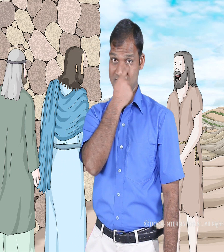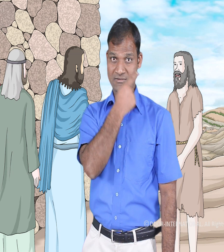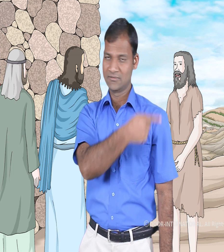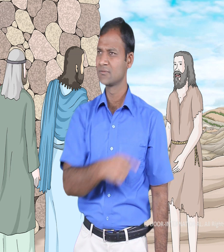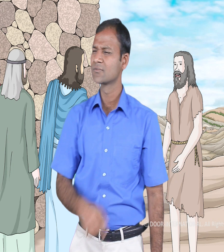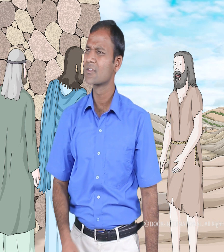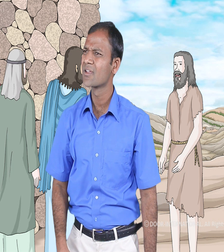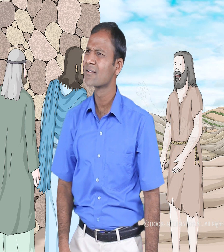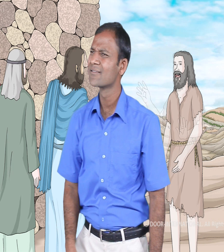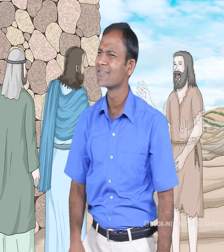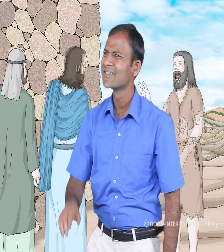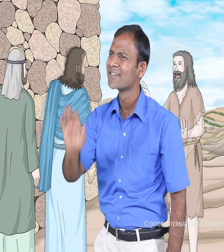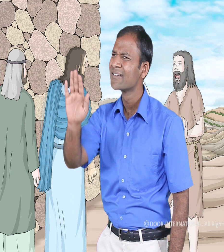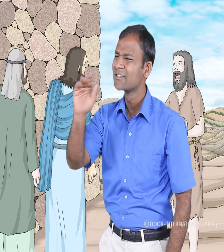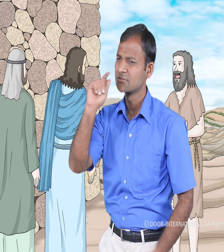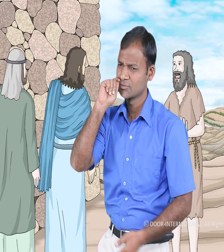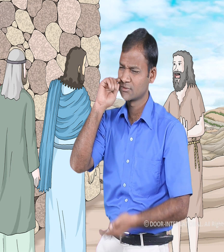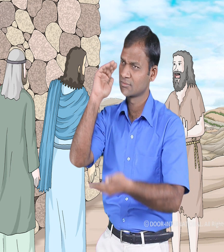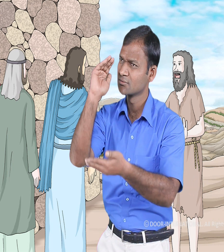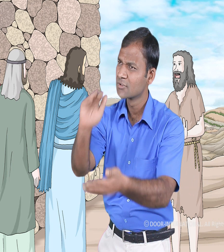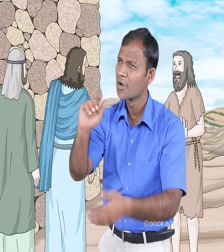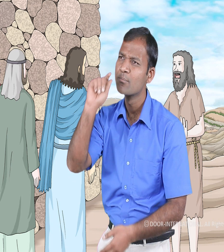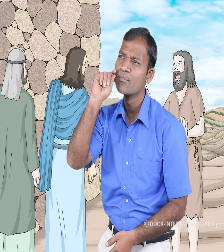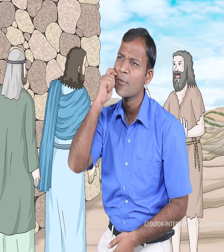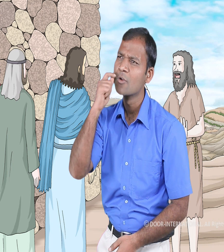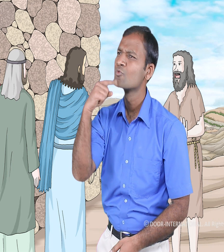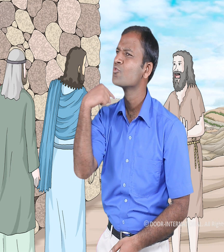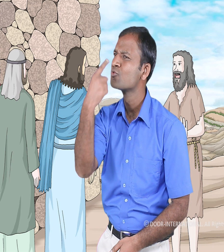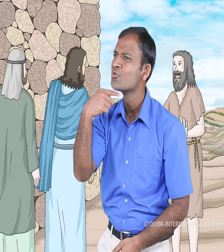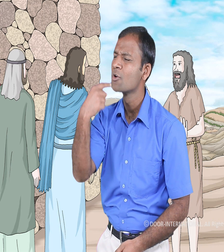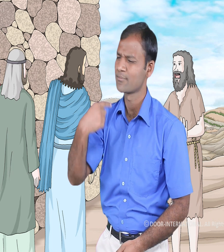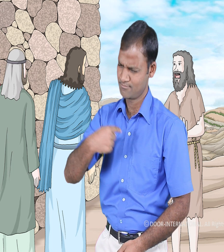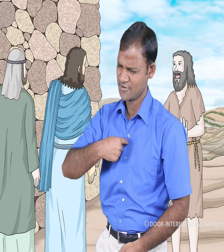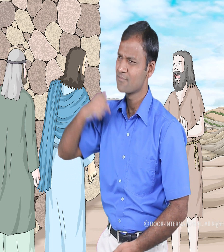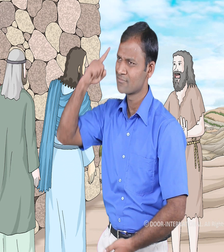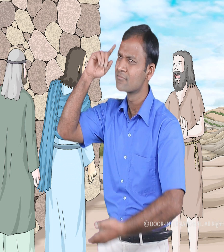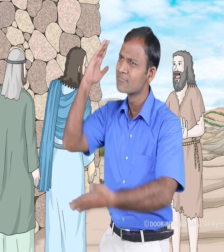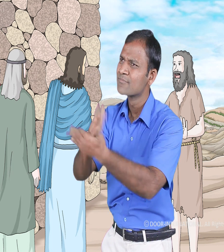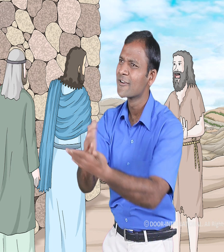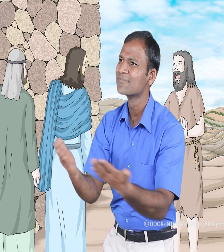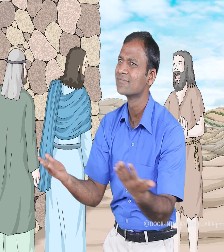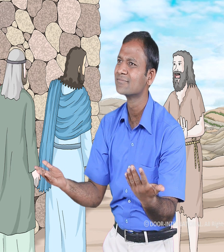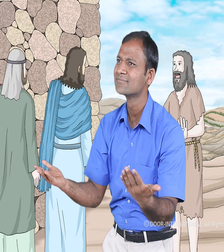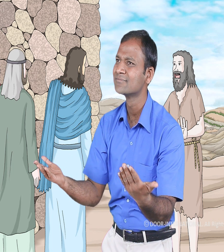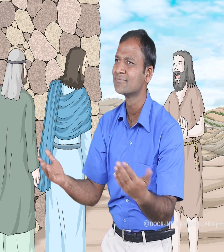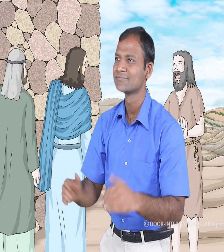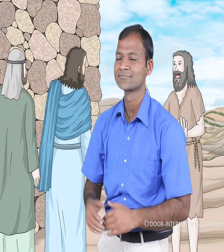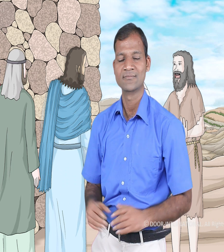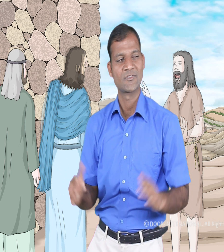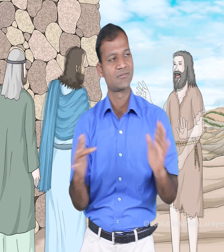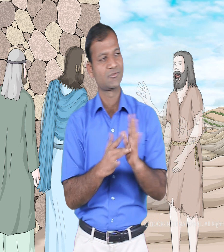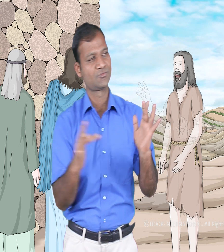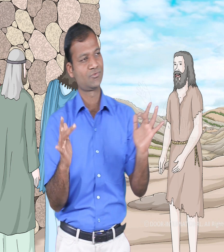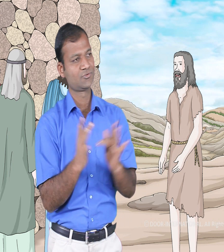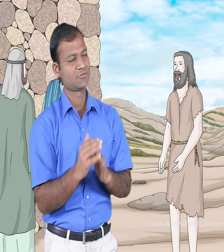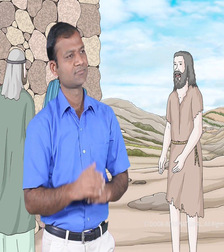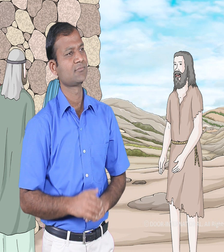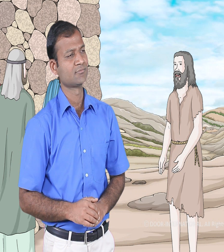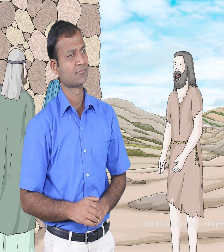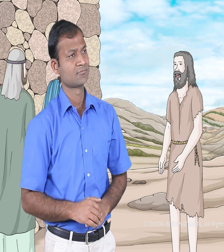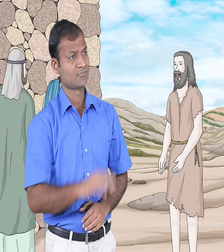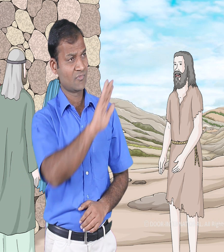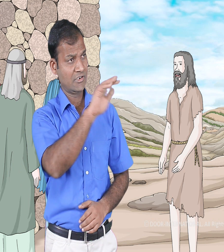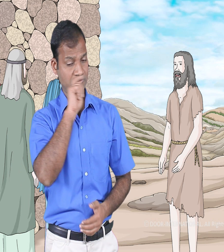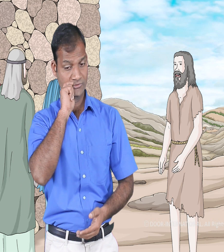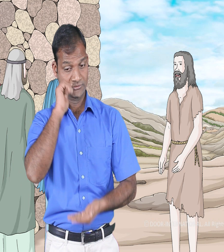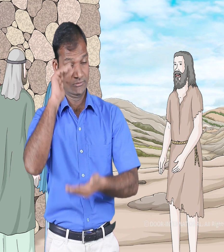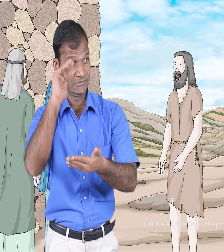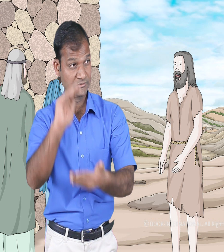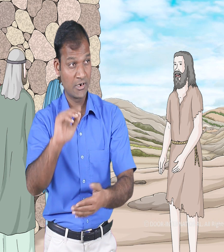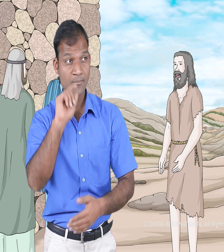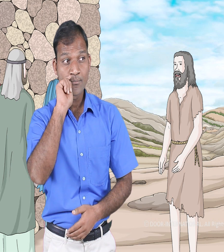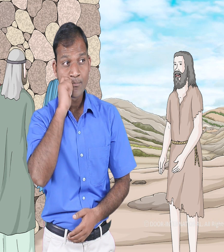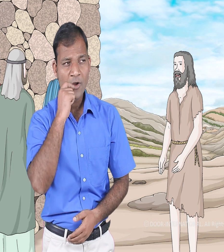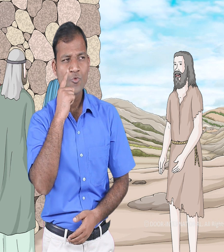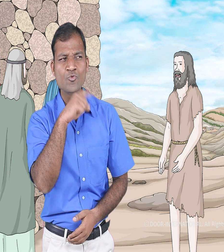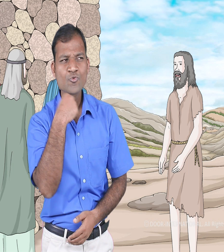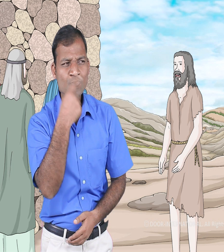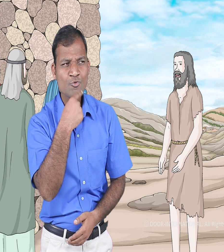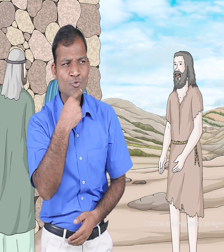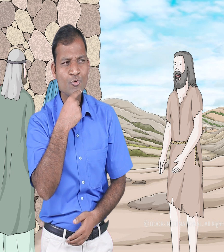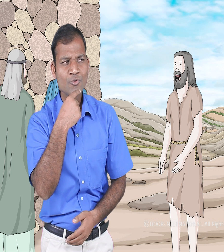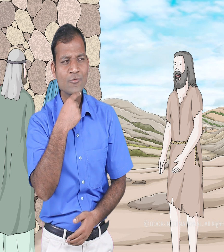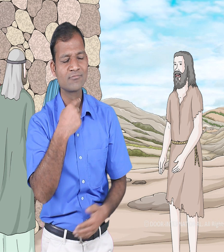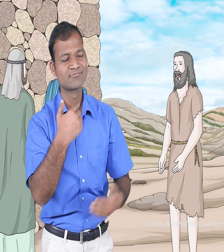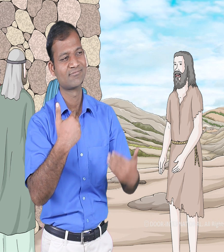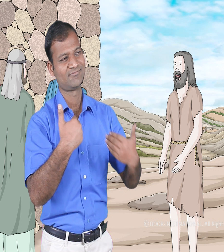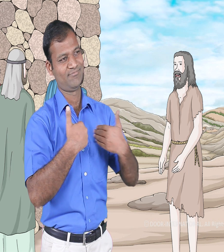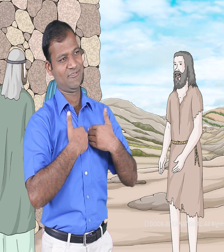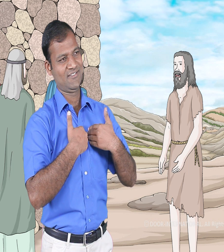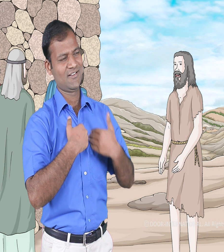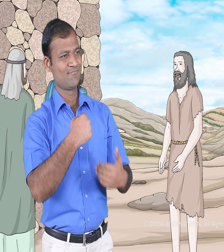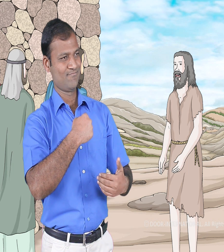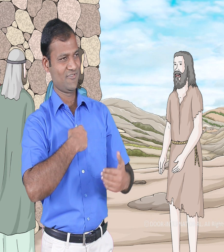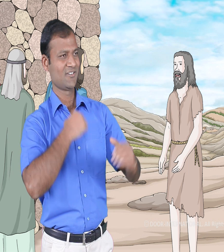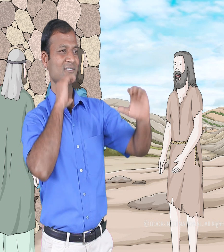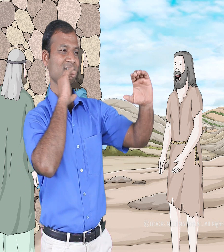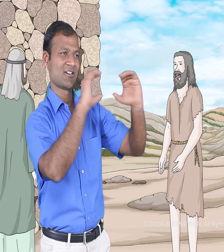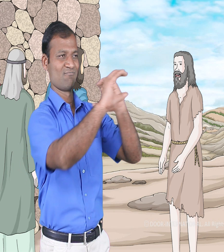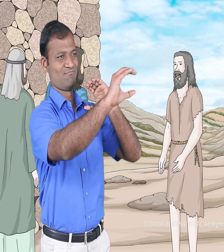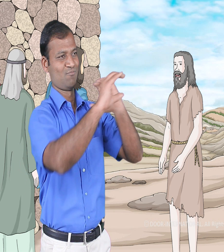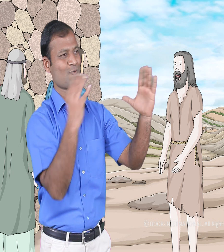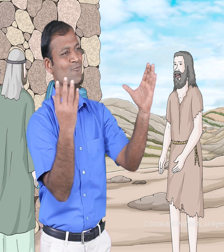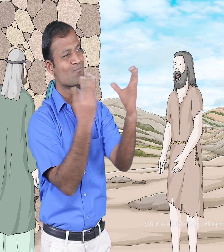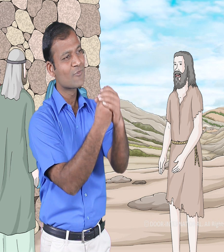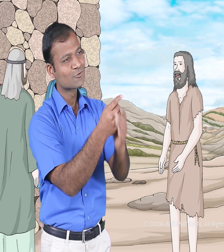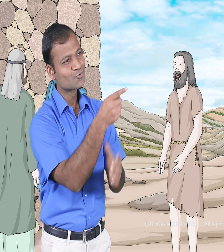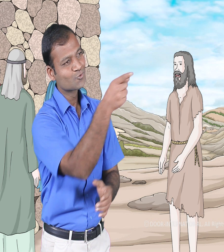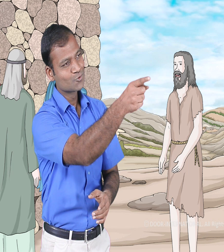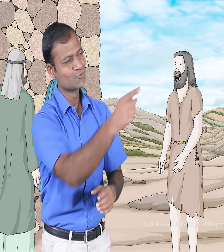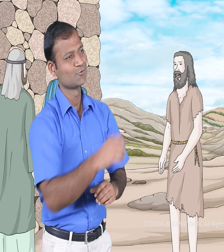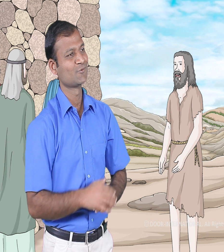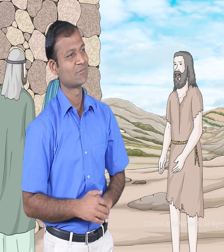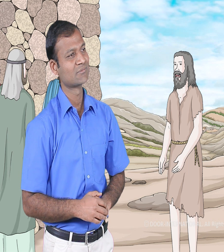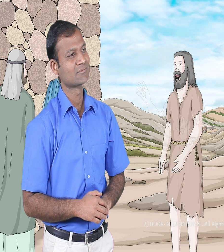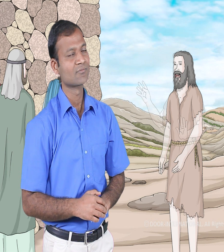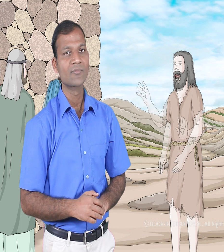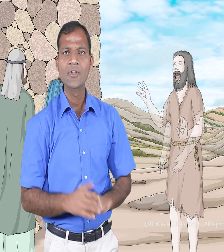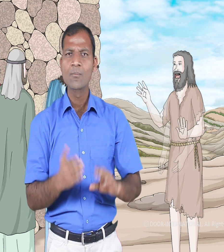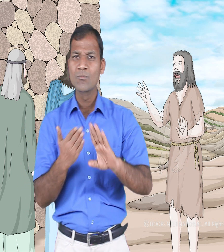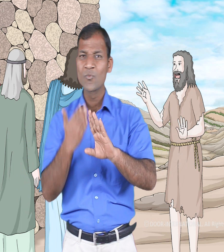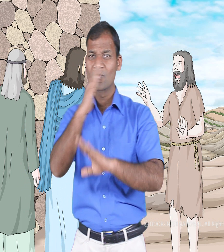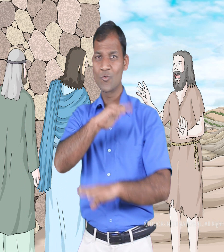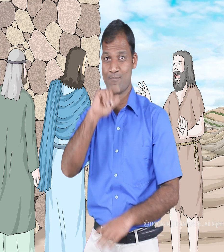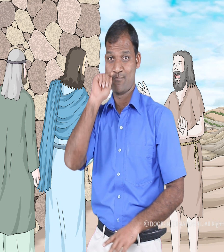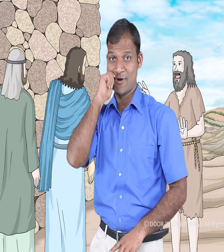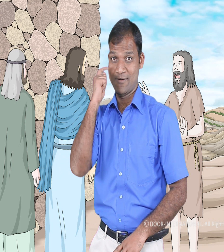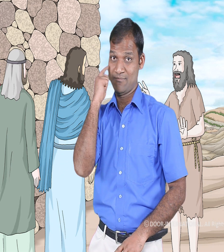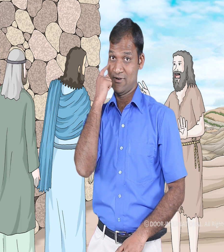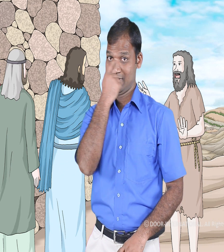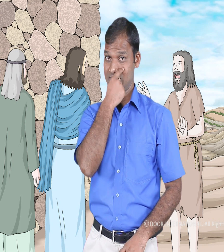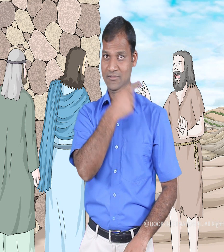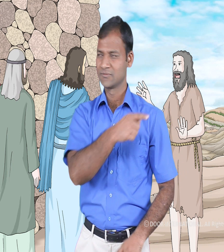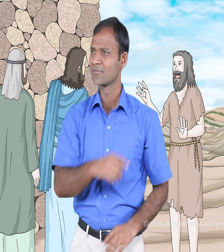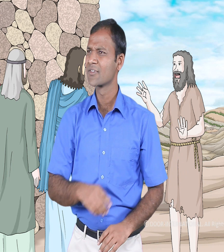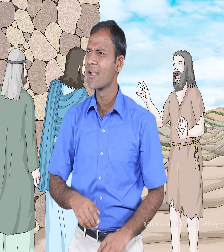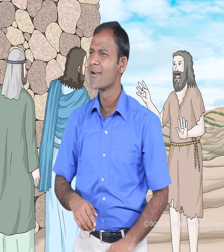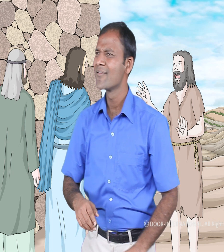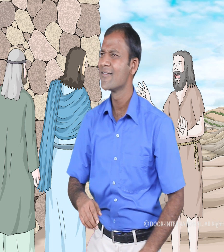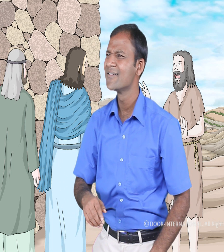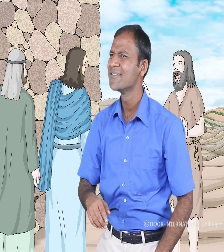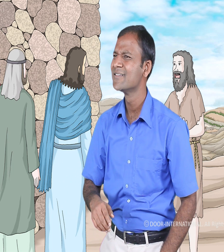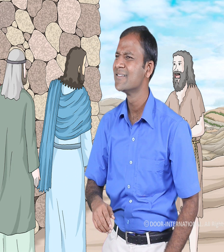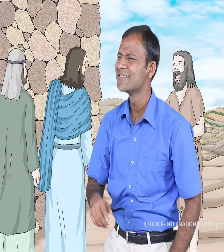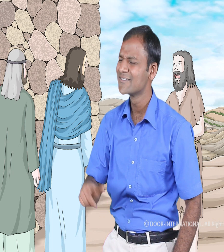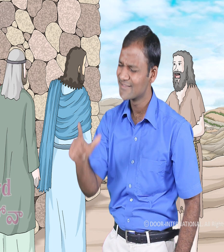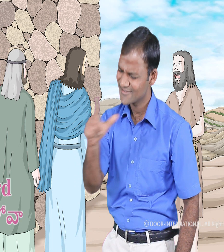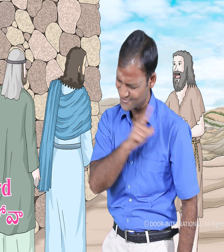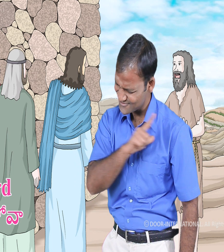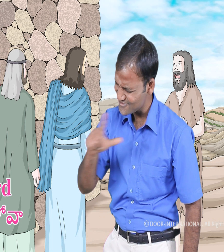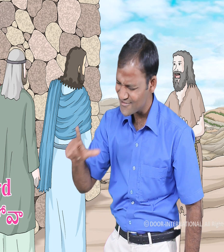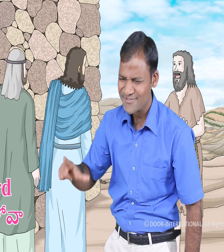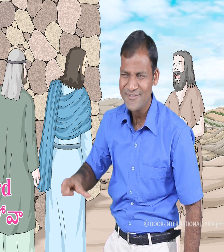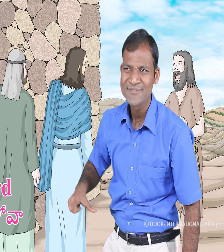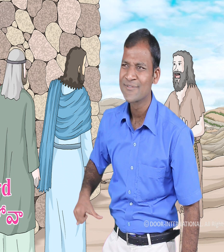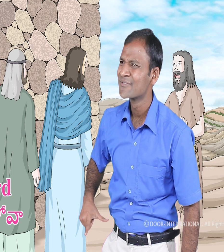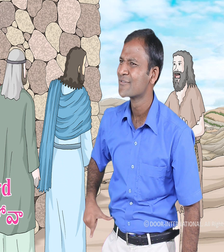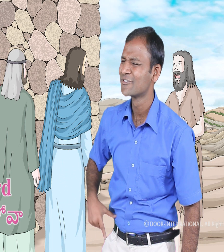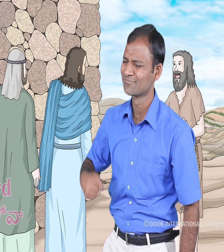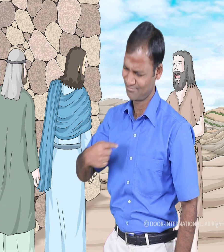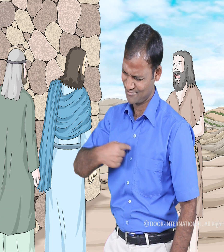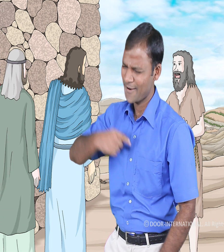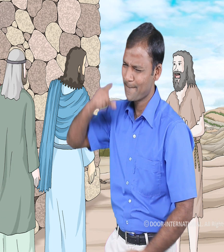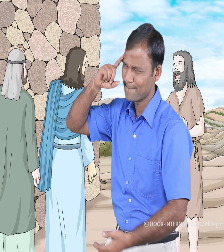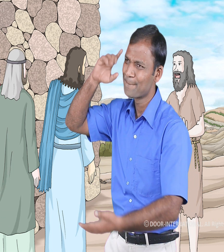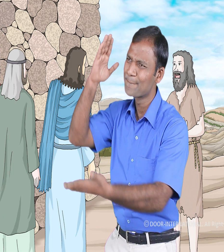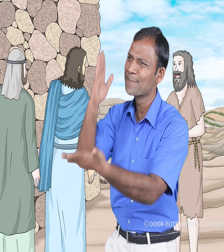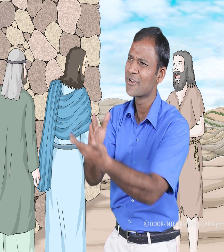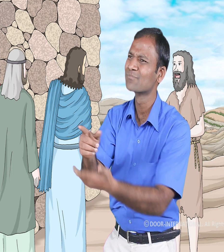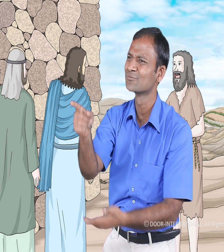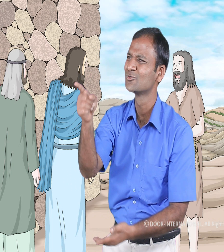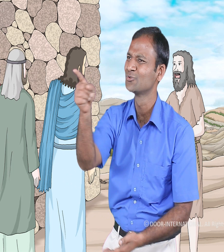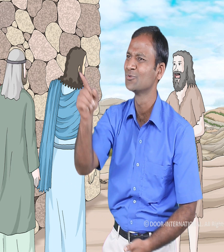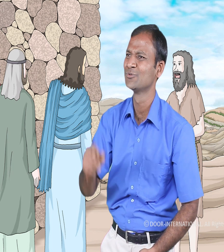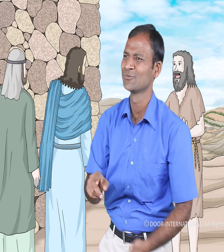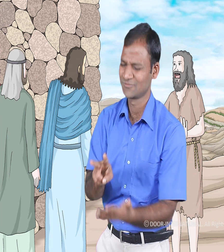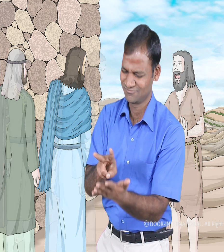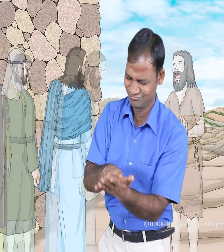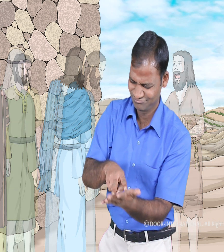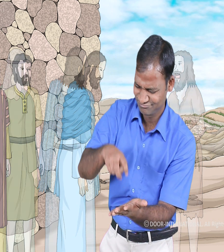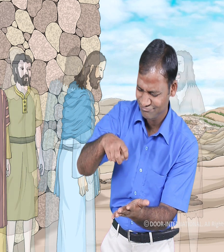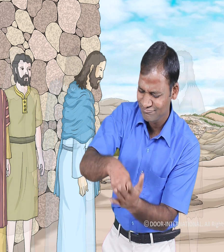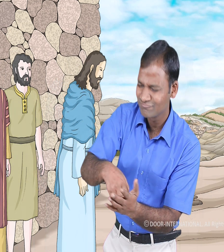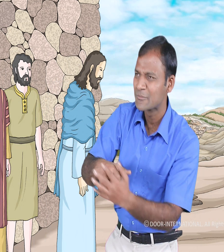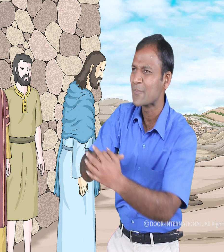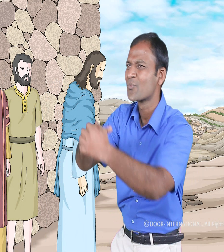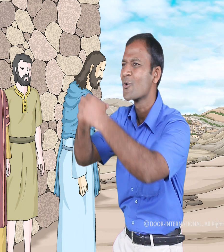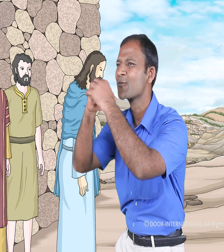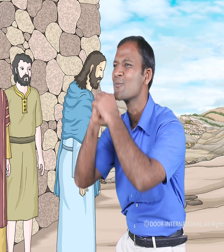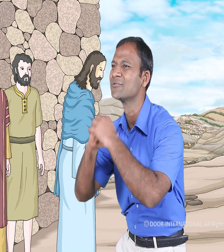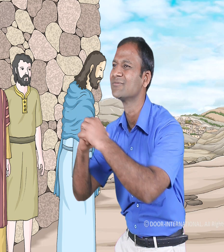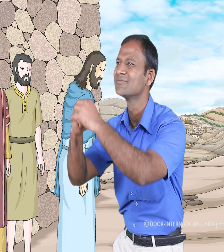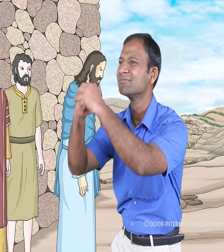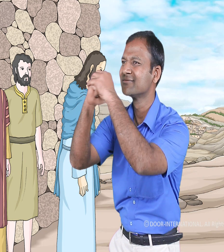“Who is He, Sir?” he replied. “Tell me so that I may believe in Him.” “You have already seen Him,” Jesus answered.